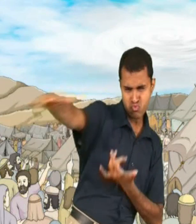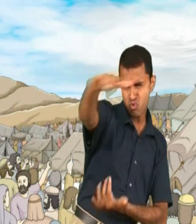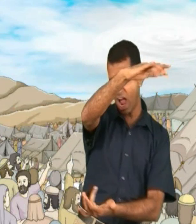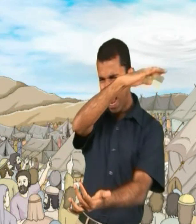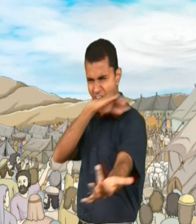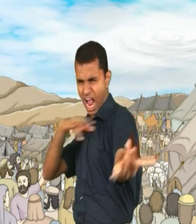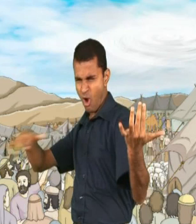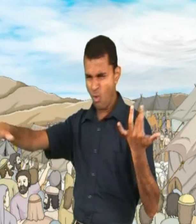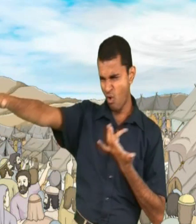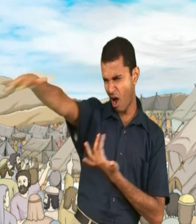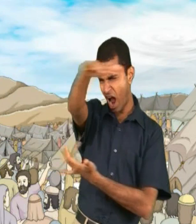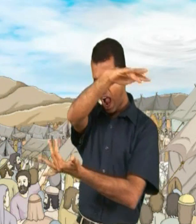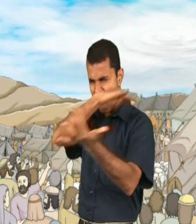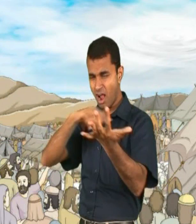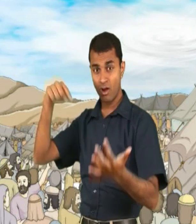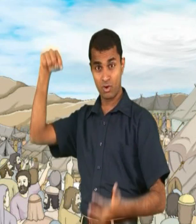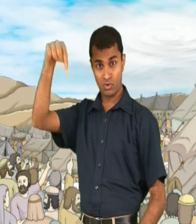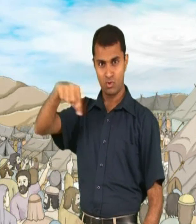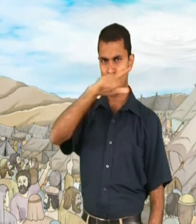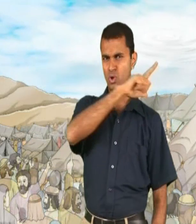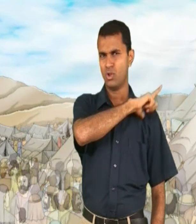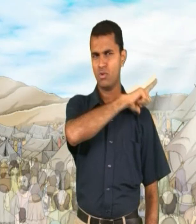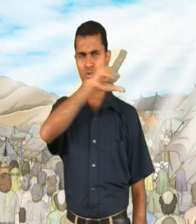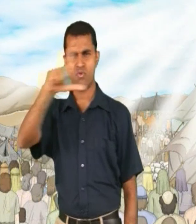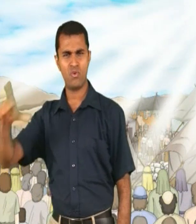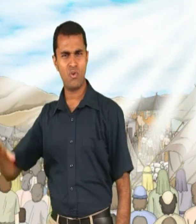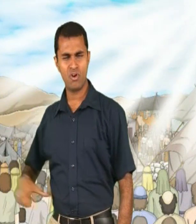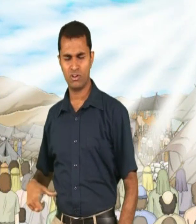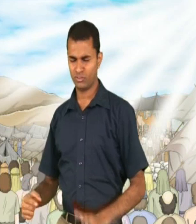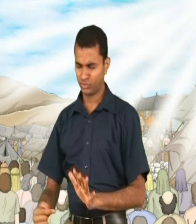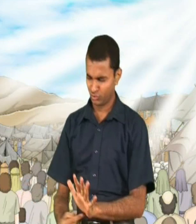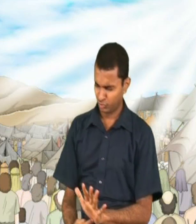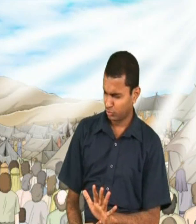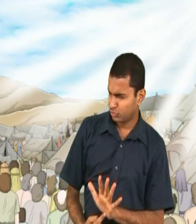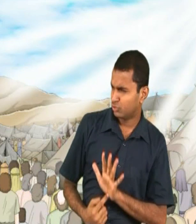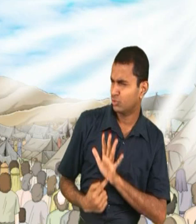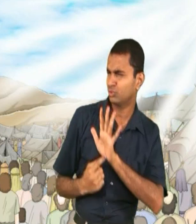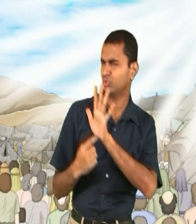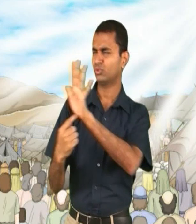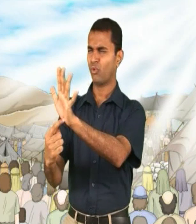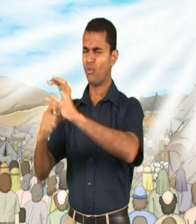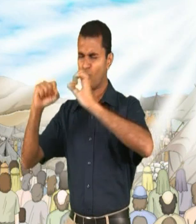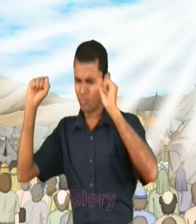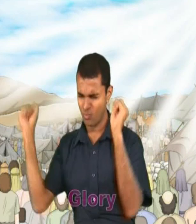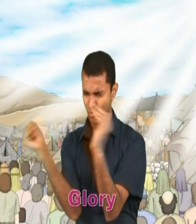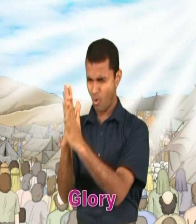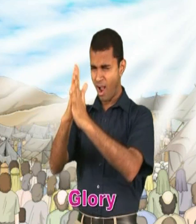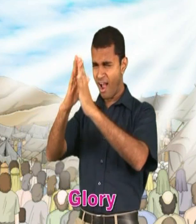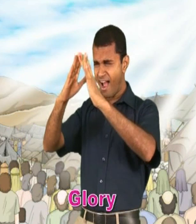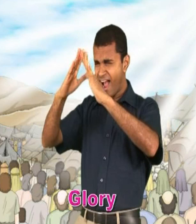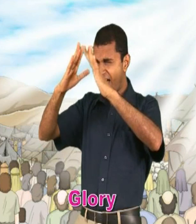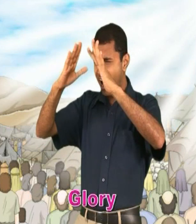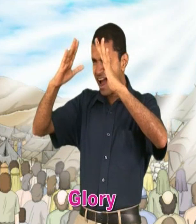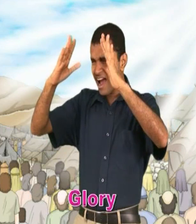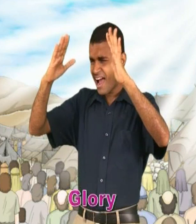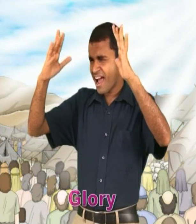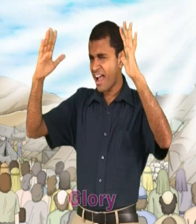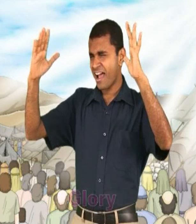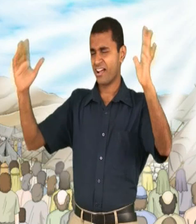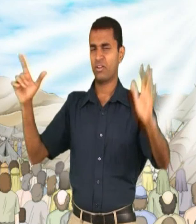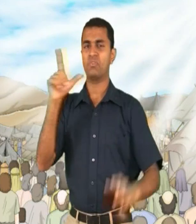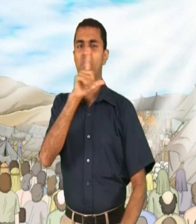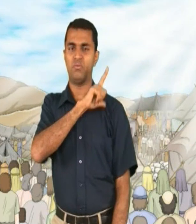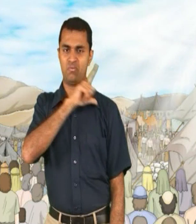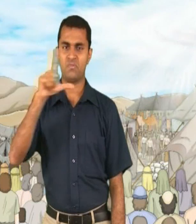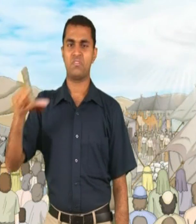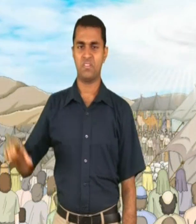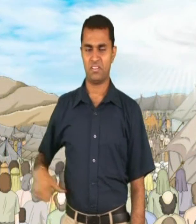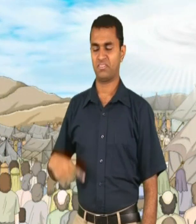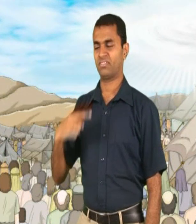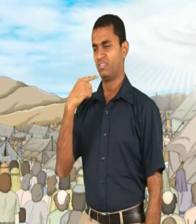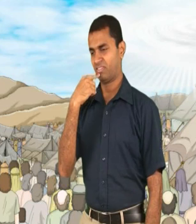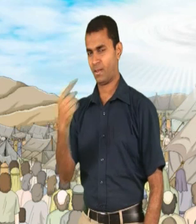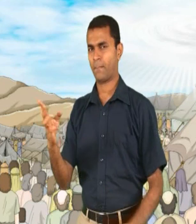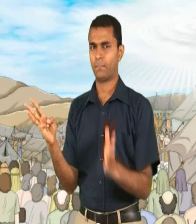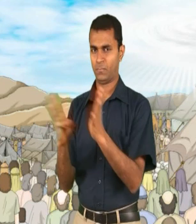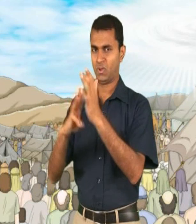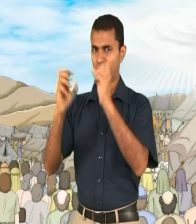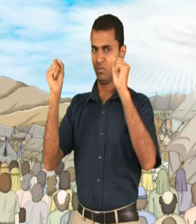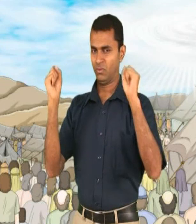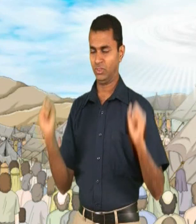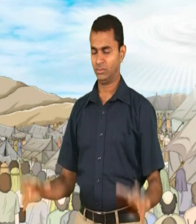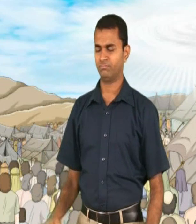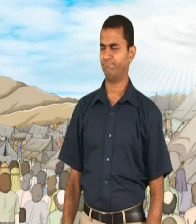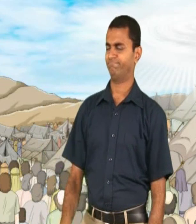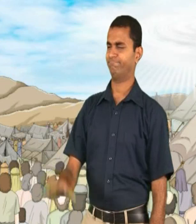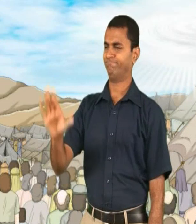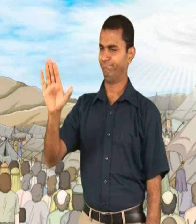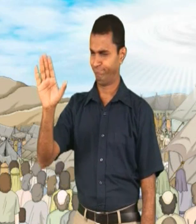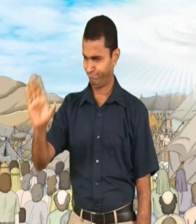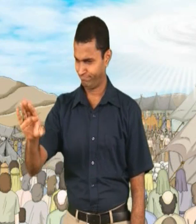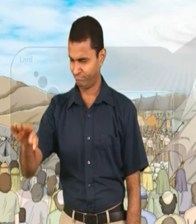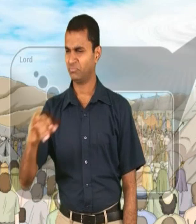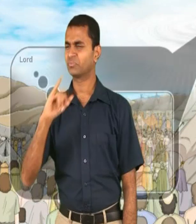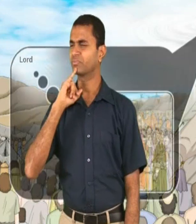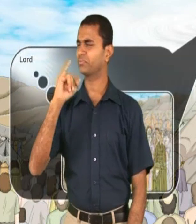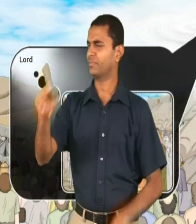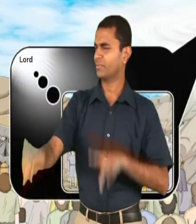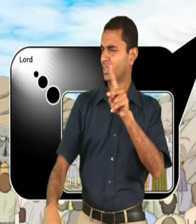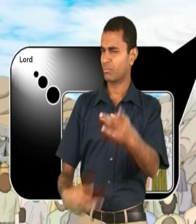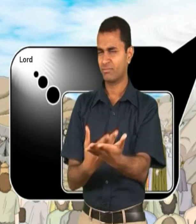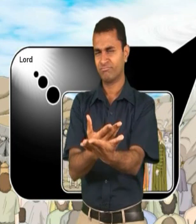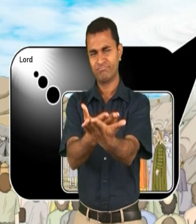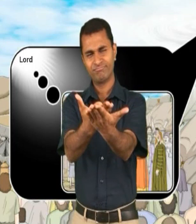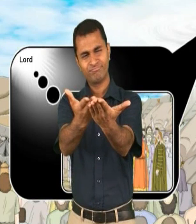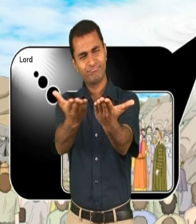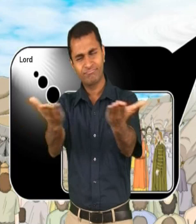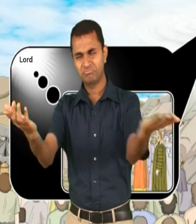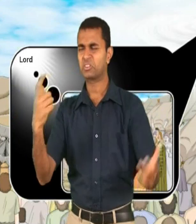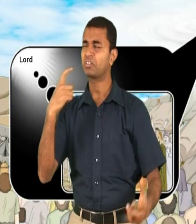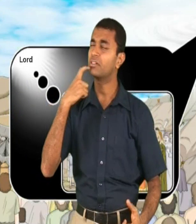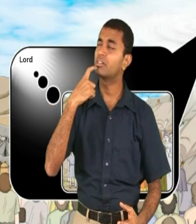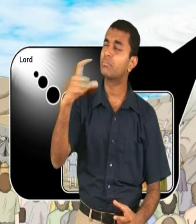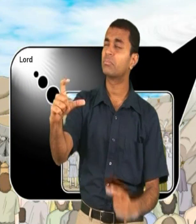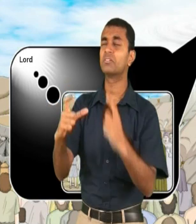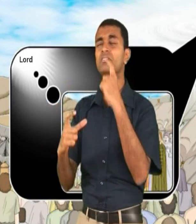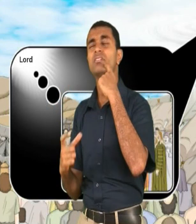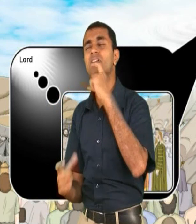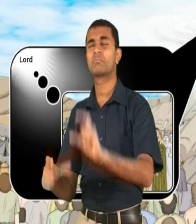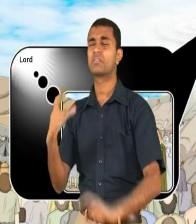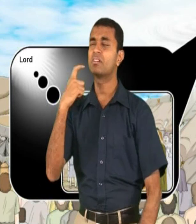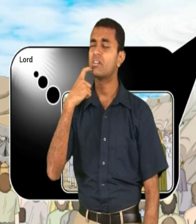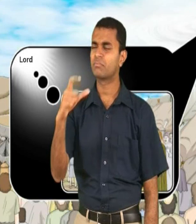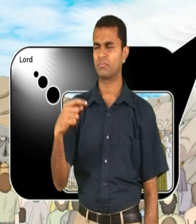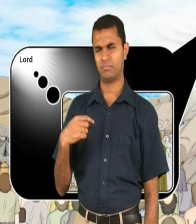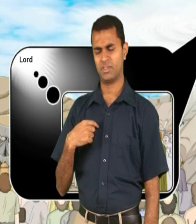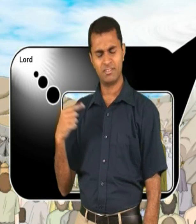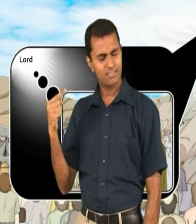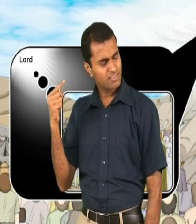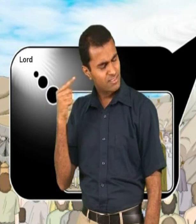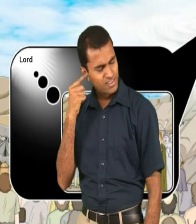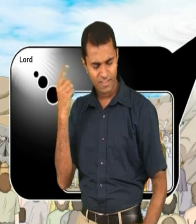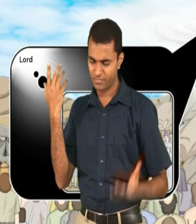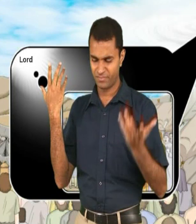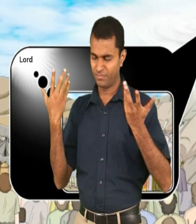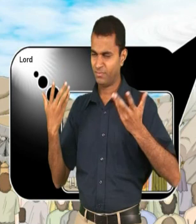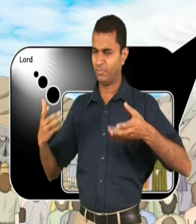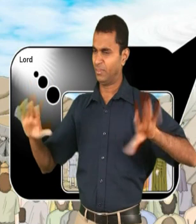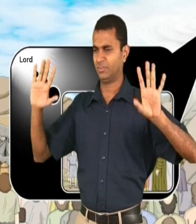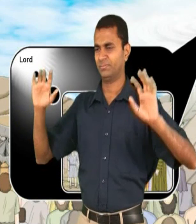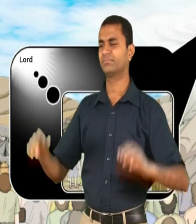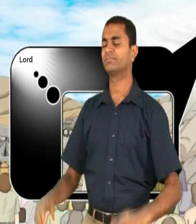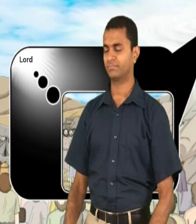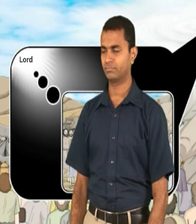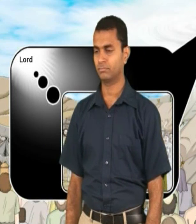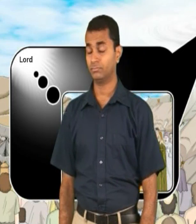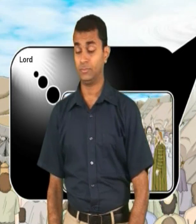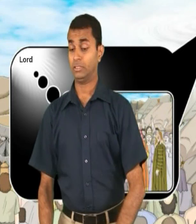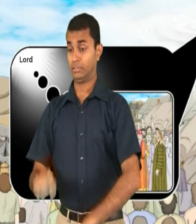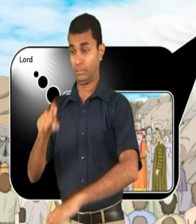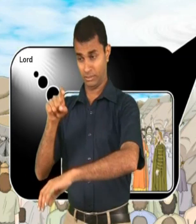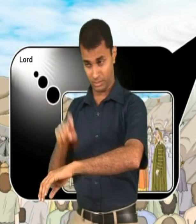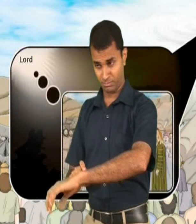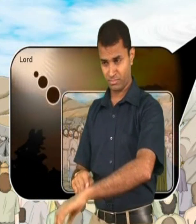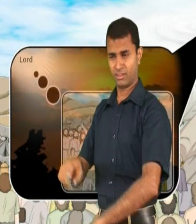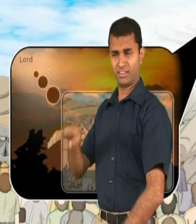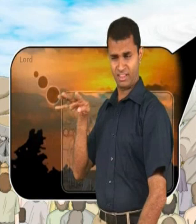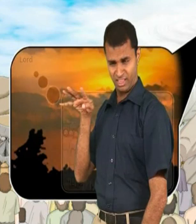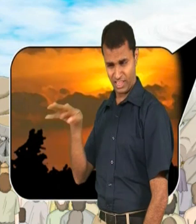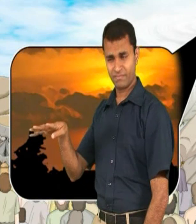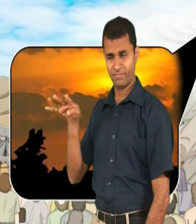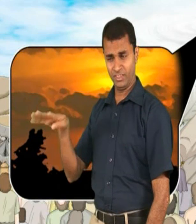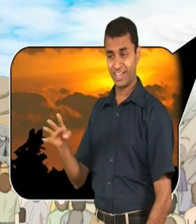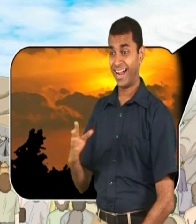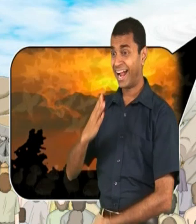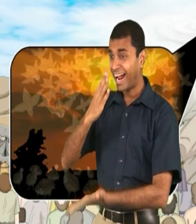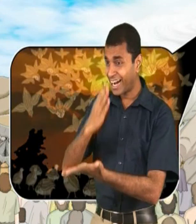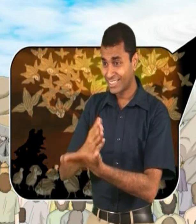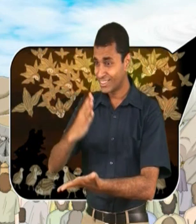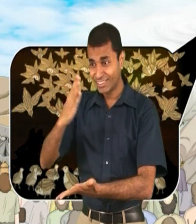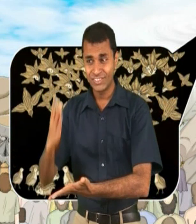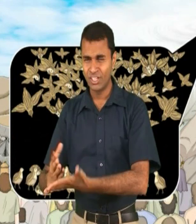Then the LORD said to Moses, “I have heard the grumbling of the Israelites.